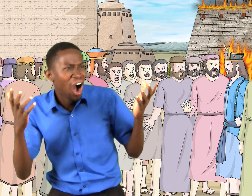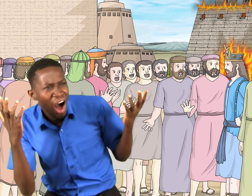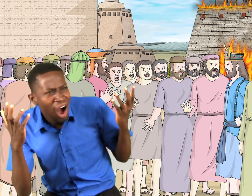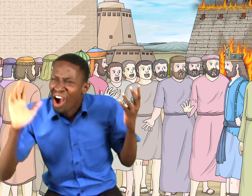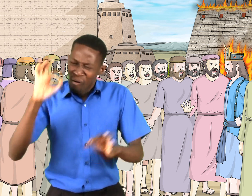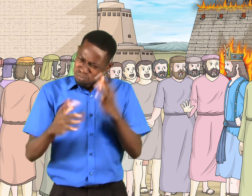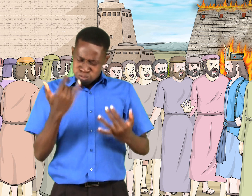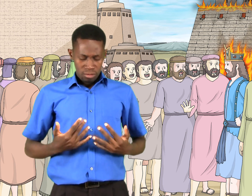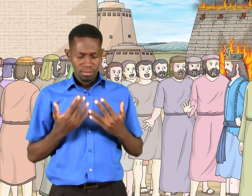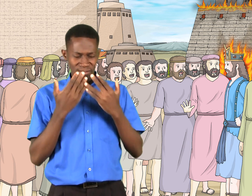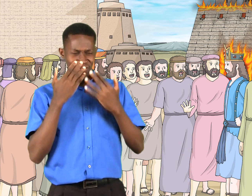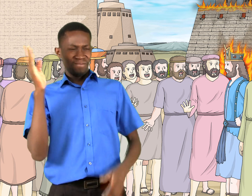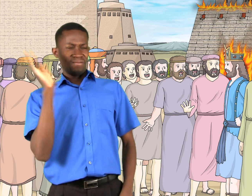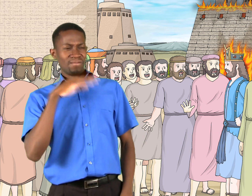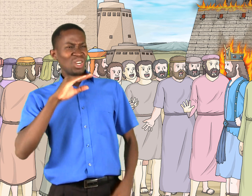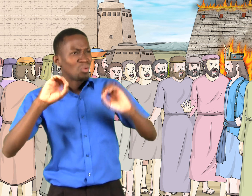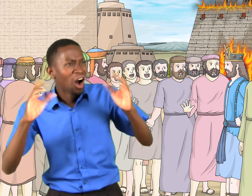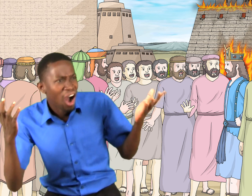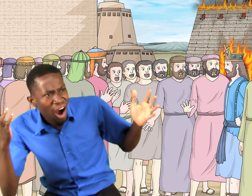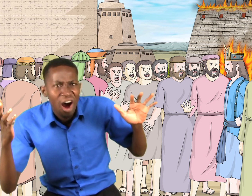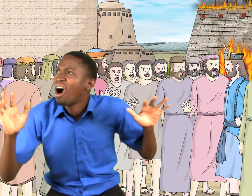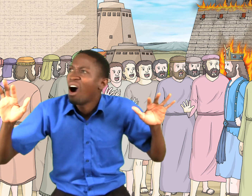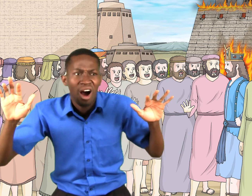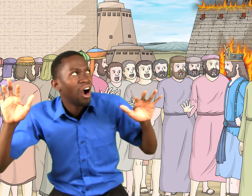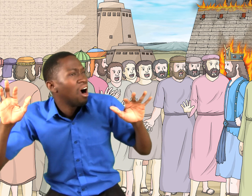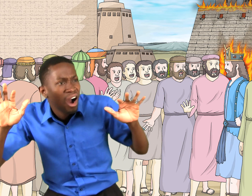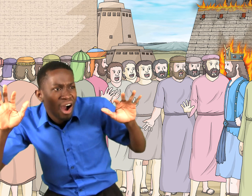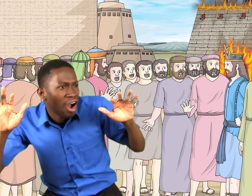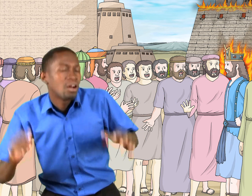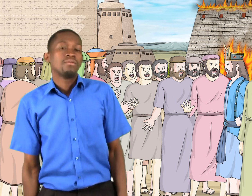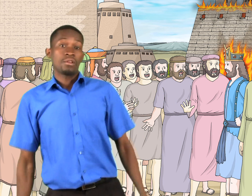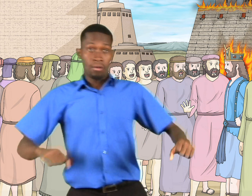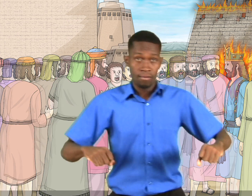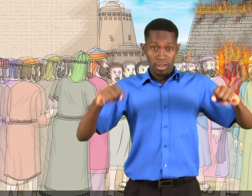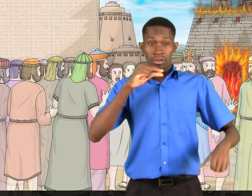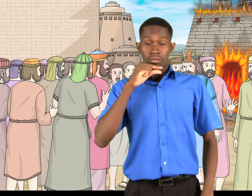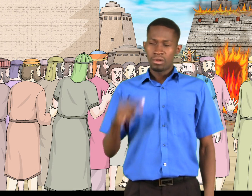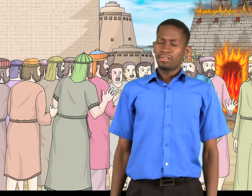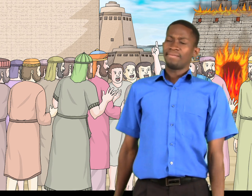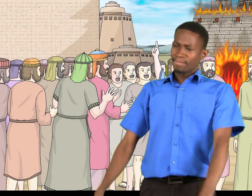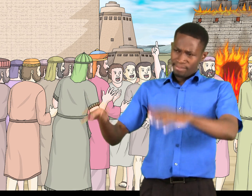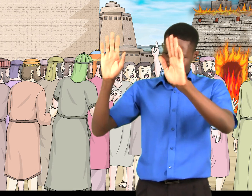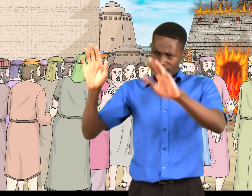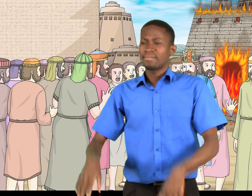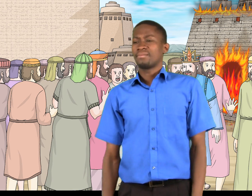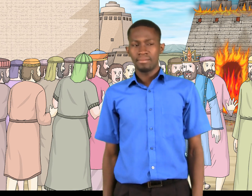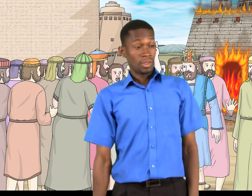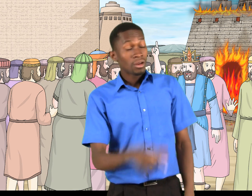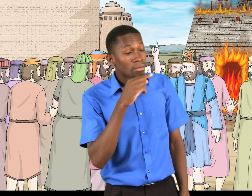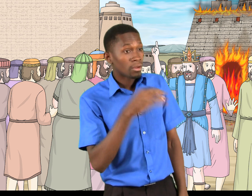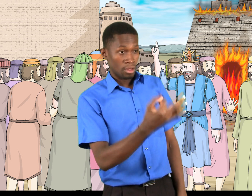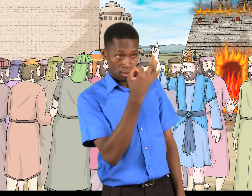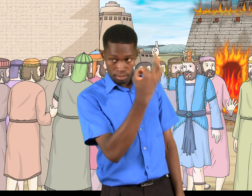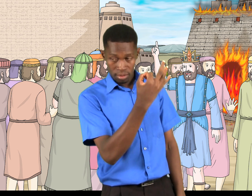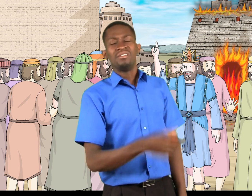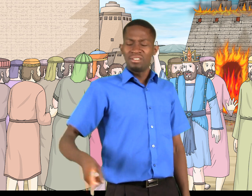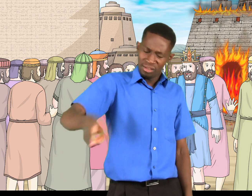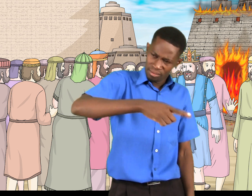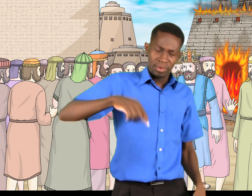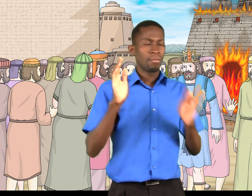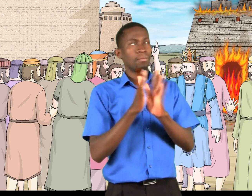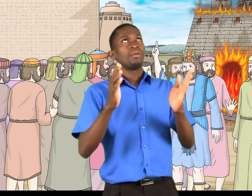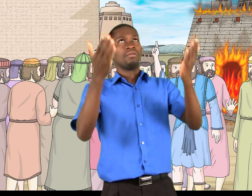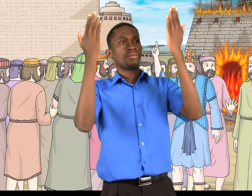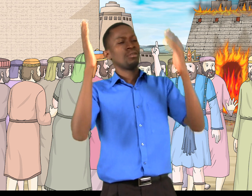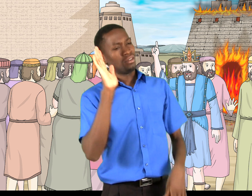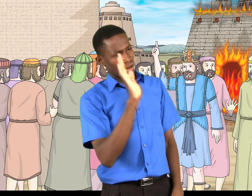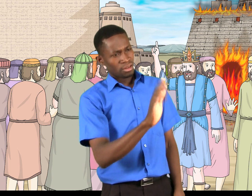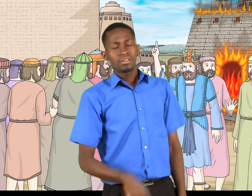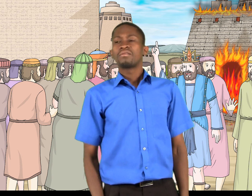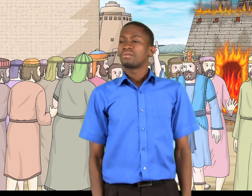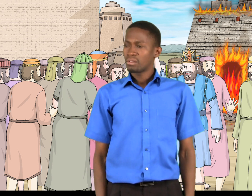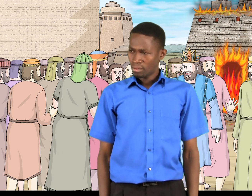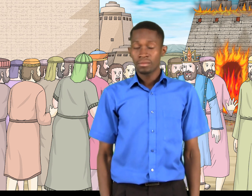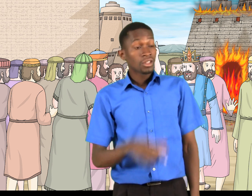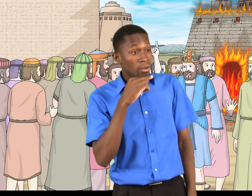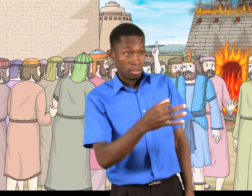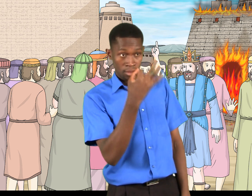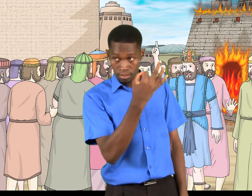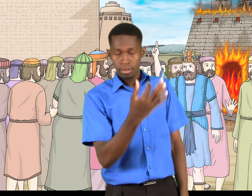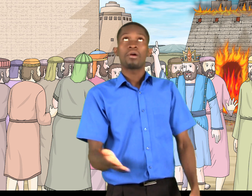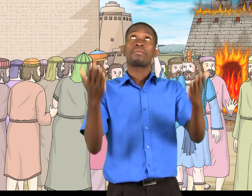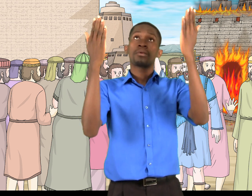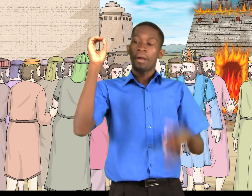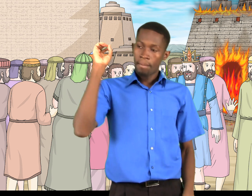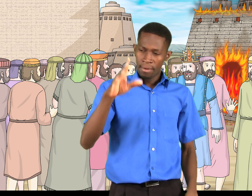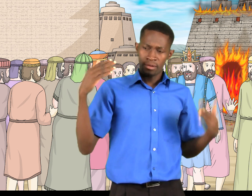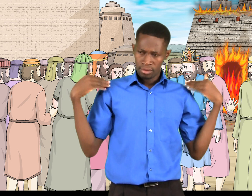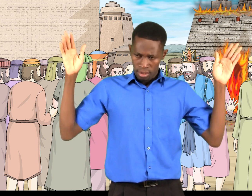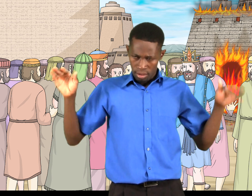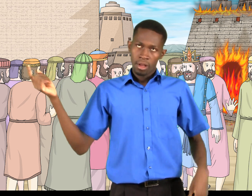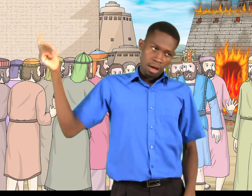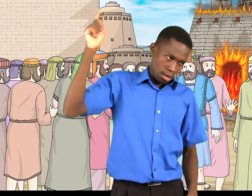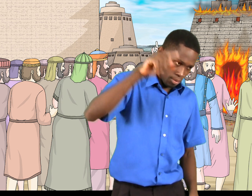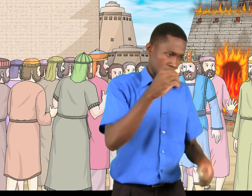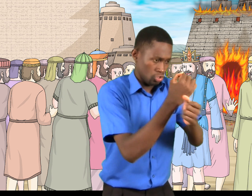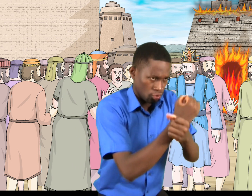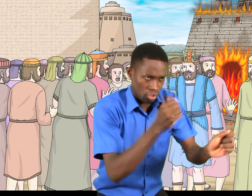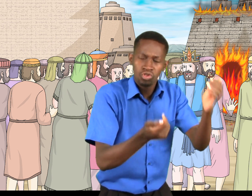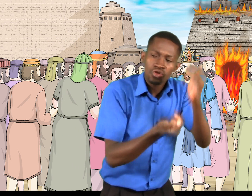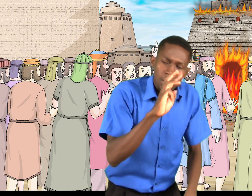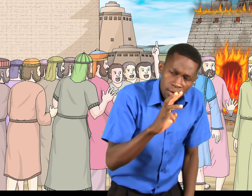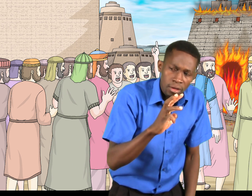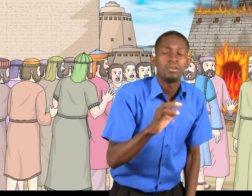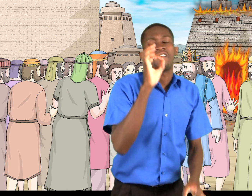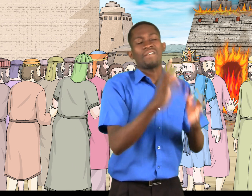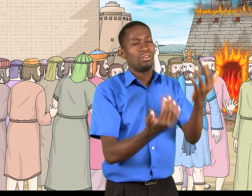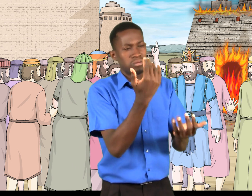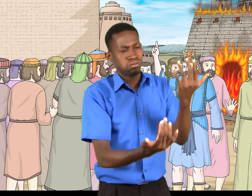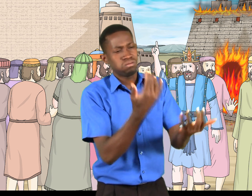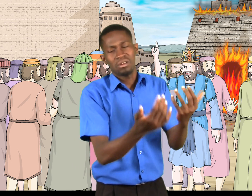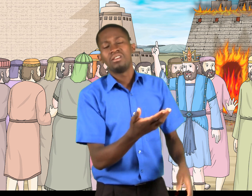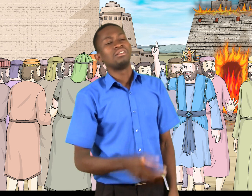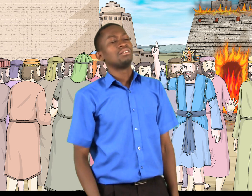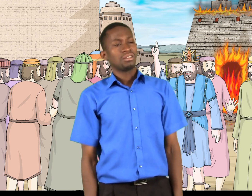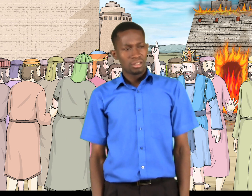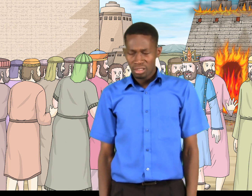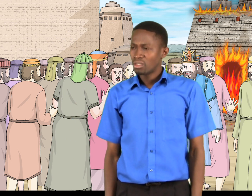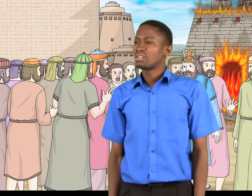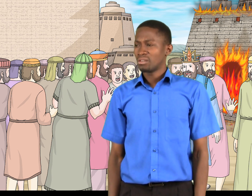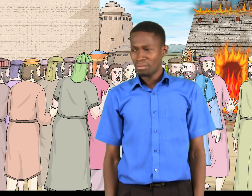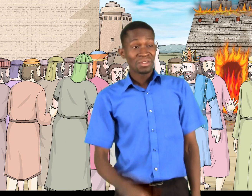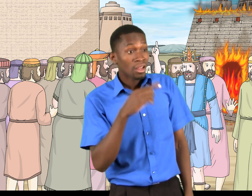Not a hair of their heads was singed, their robes were unaffected, and there was no smell of fire on them.